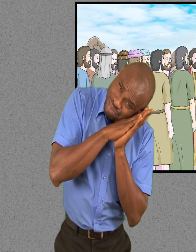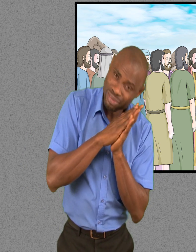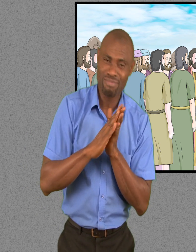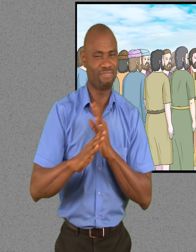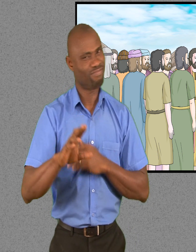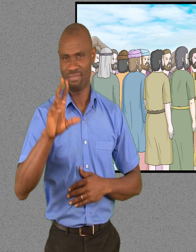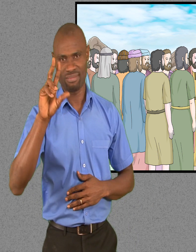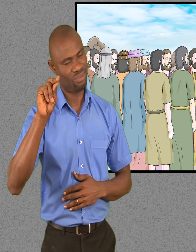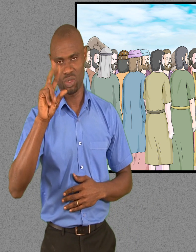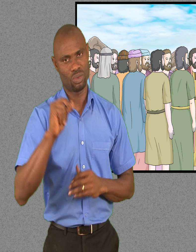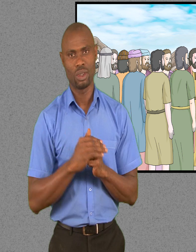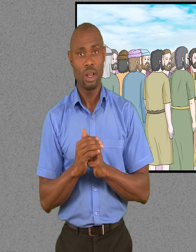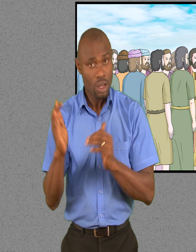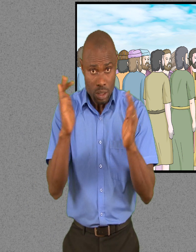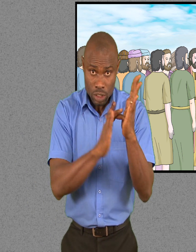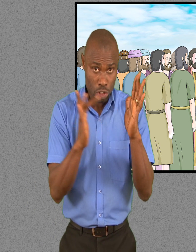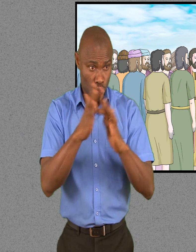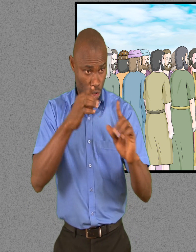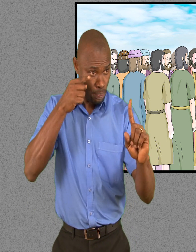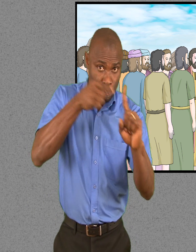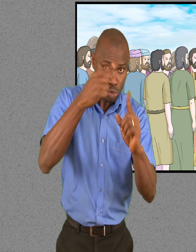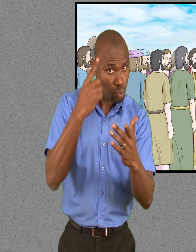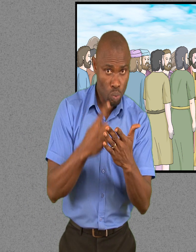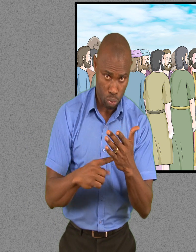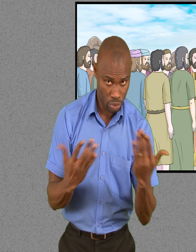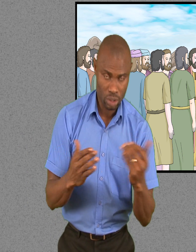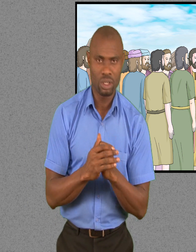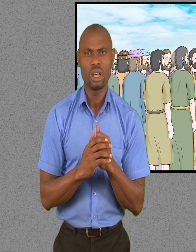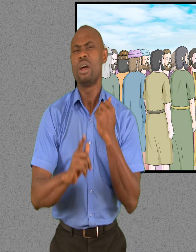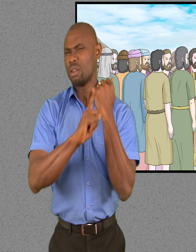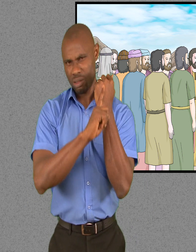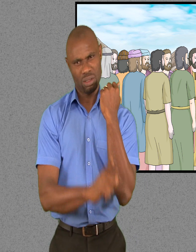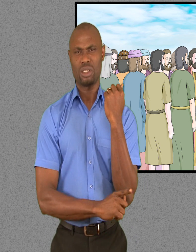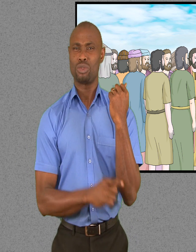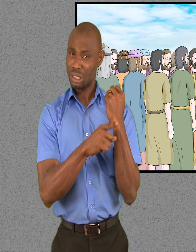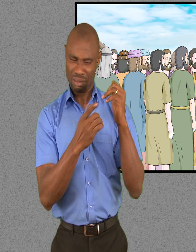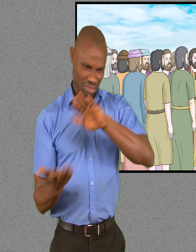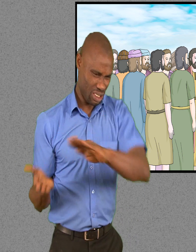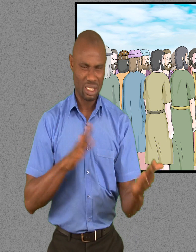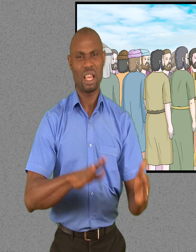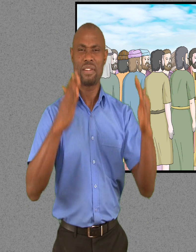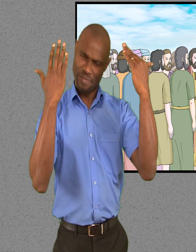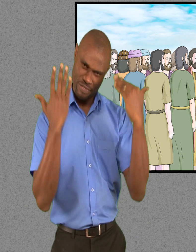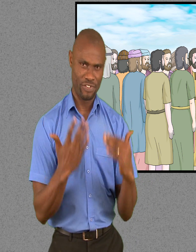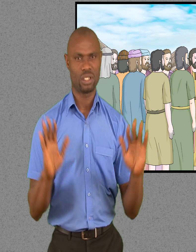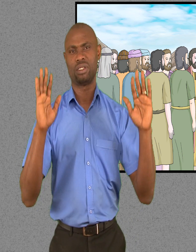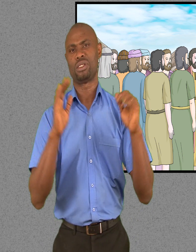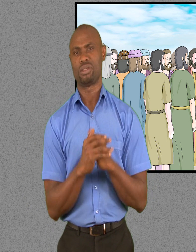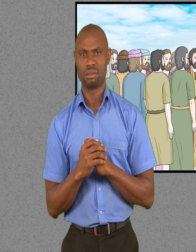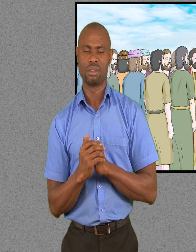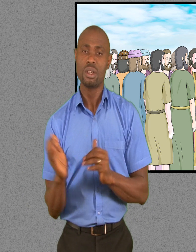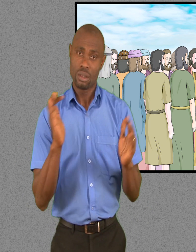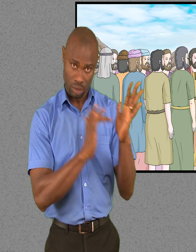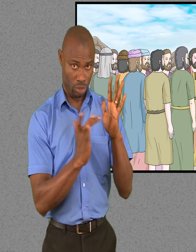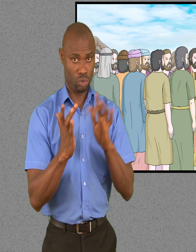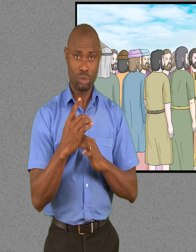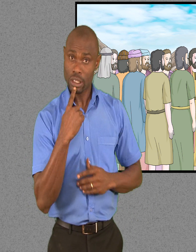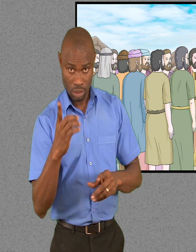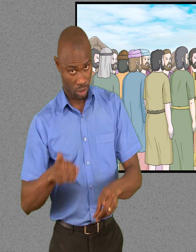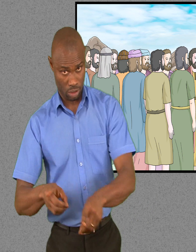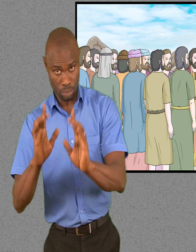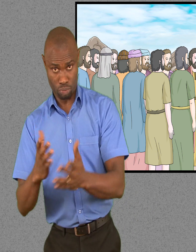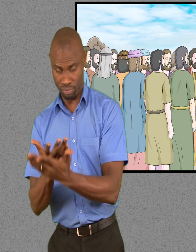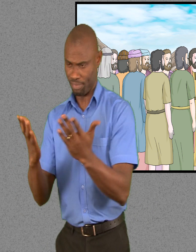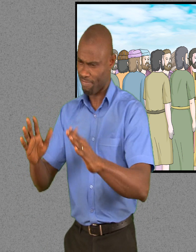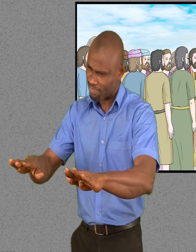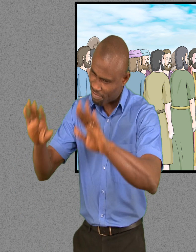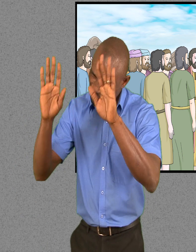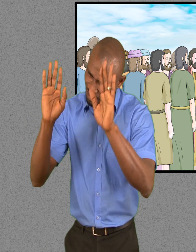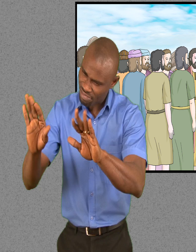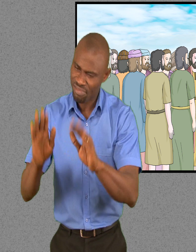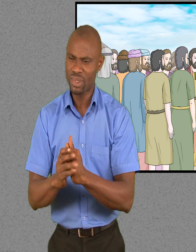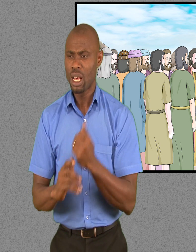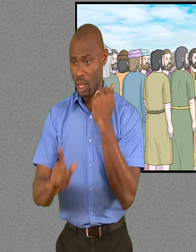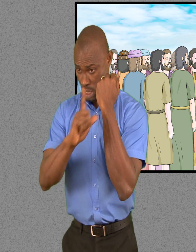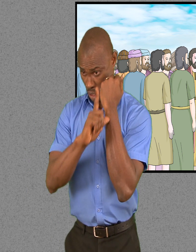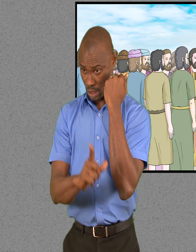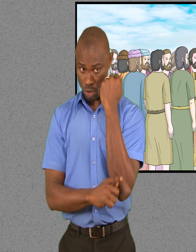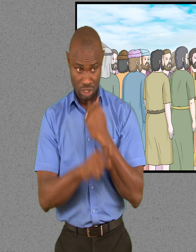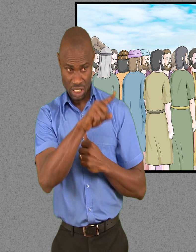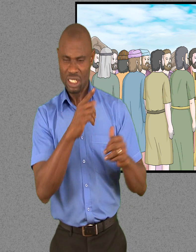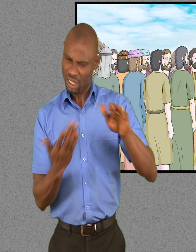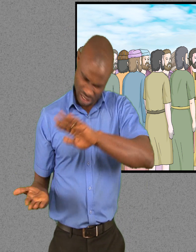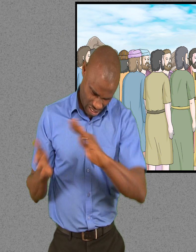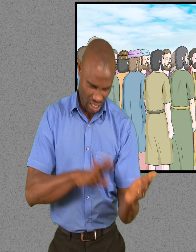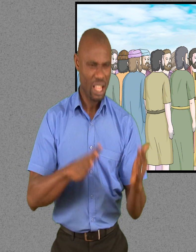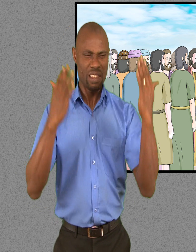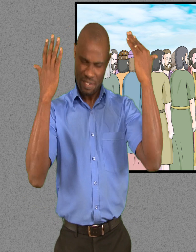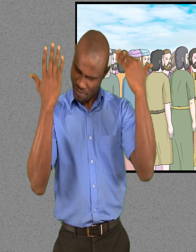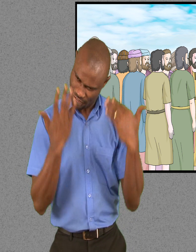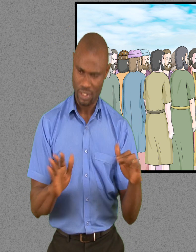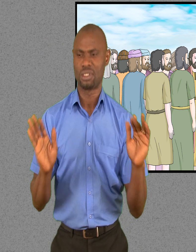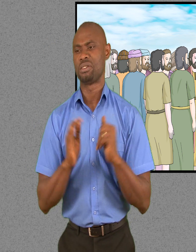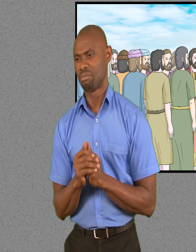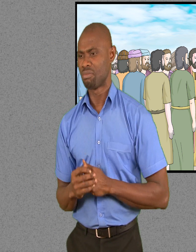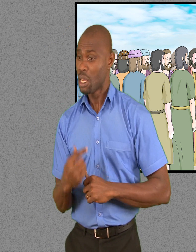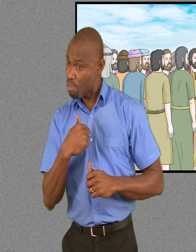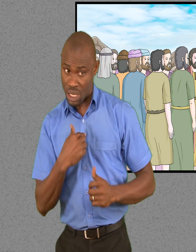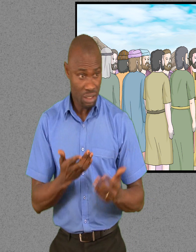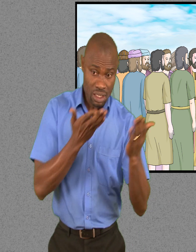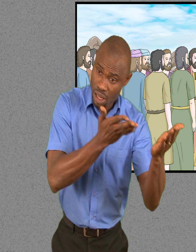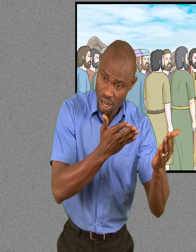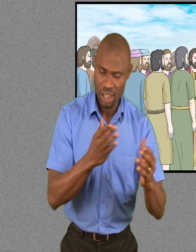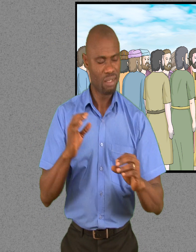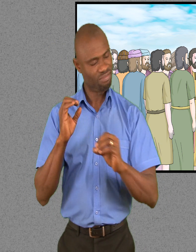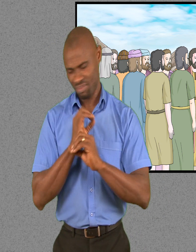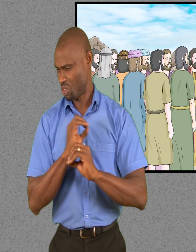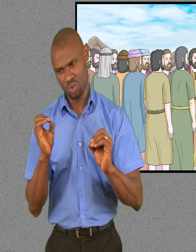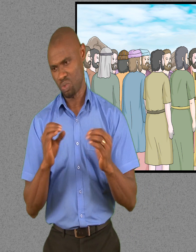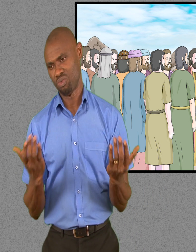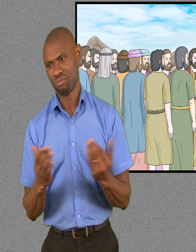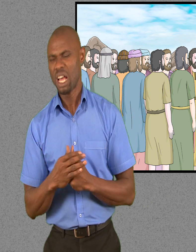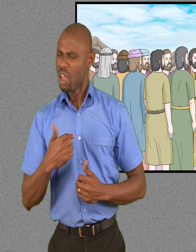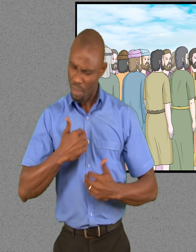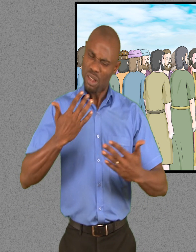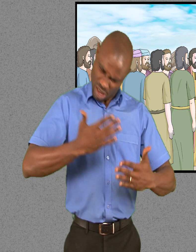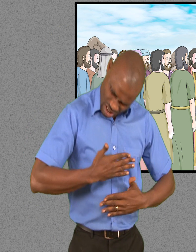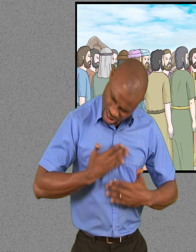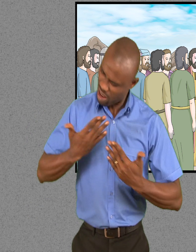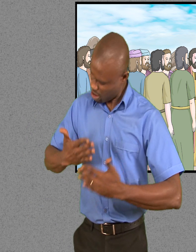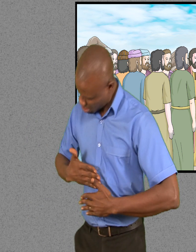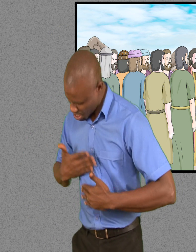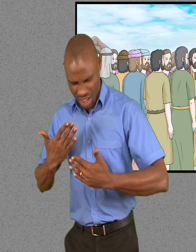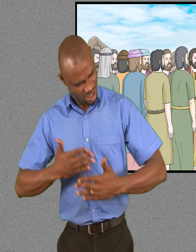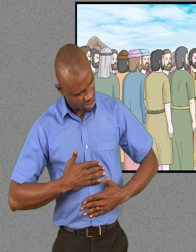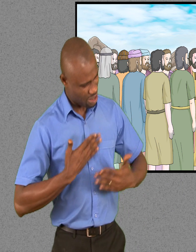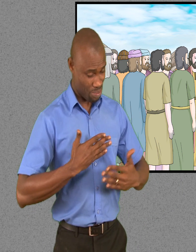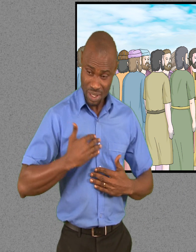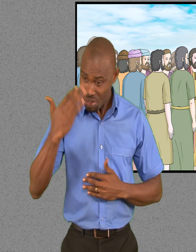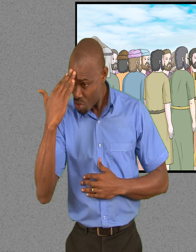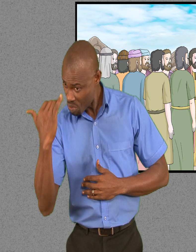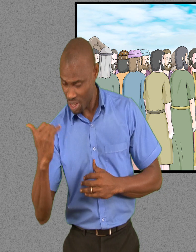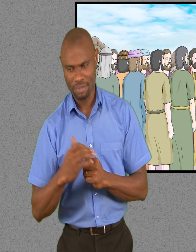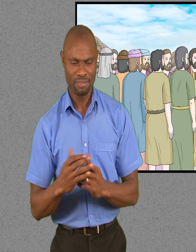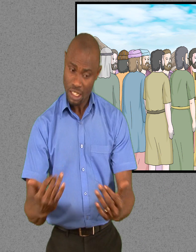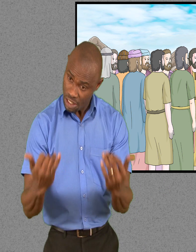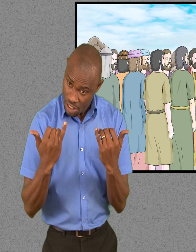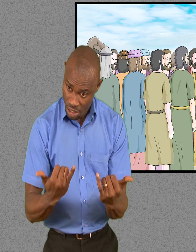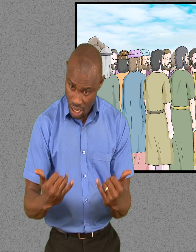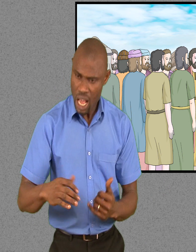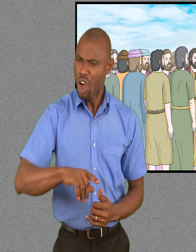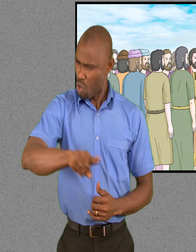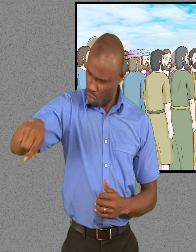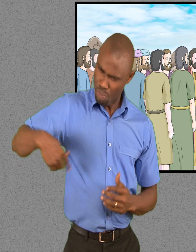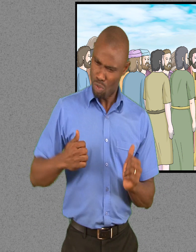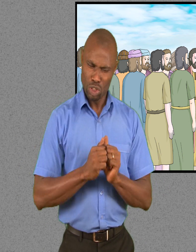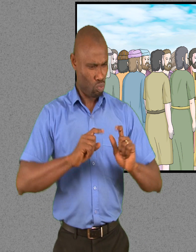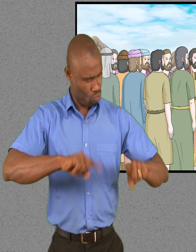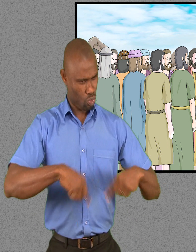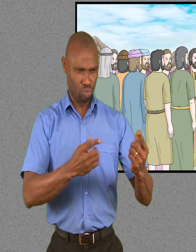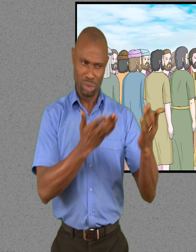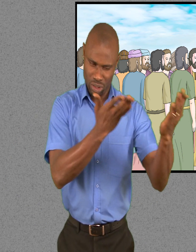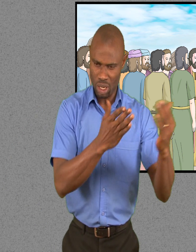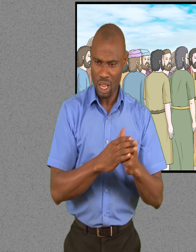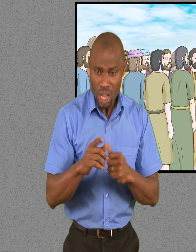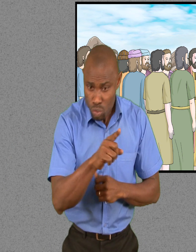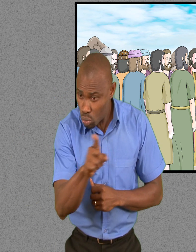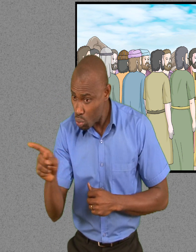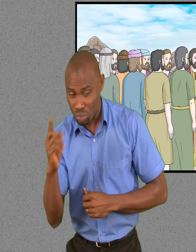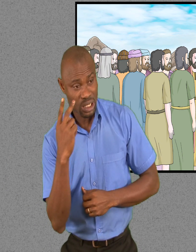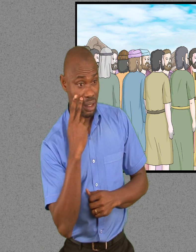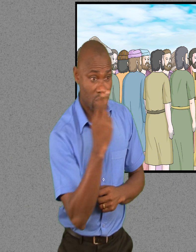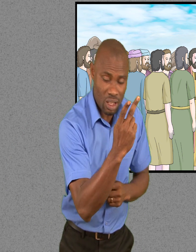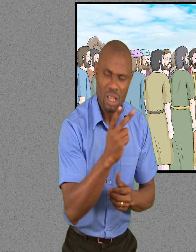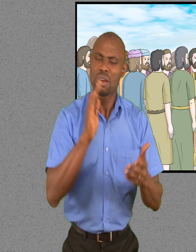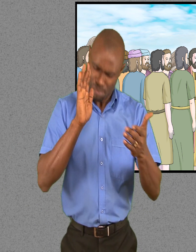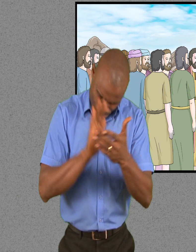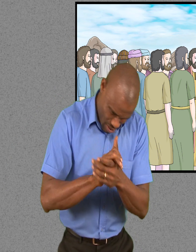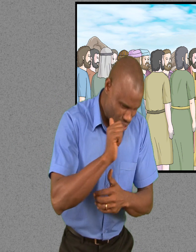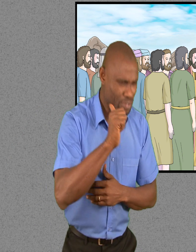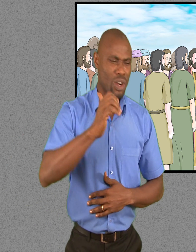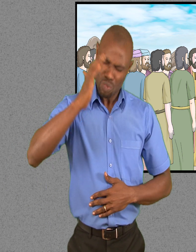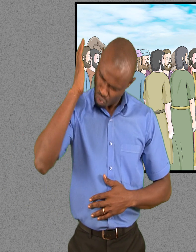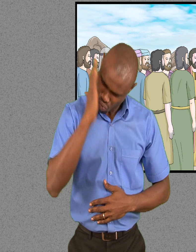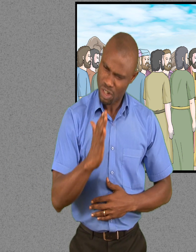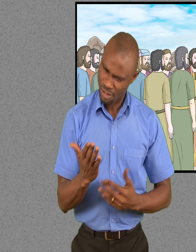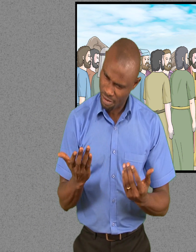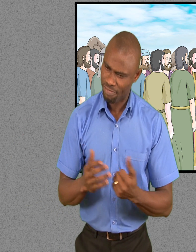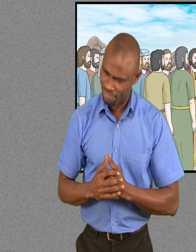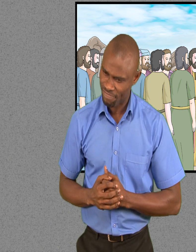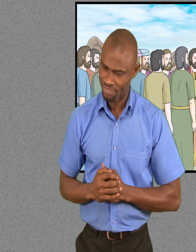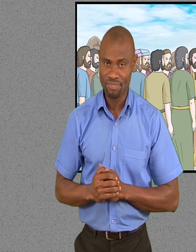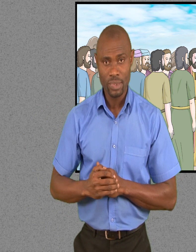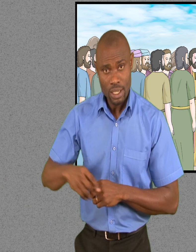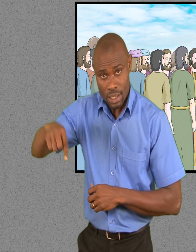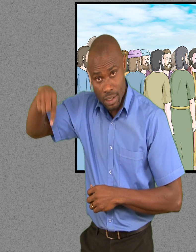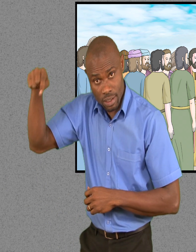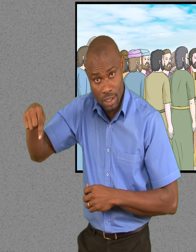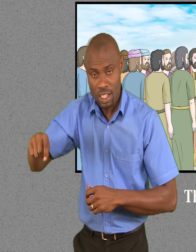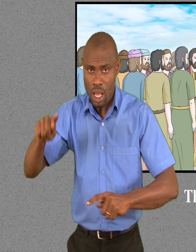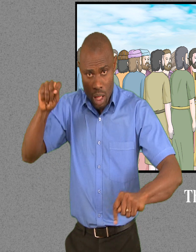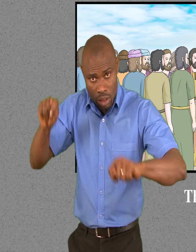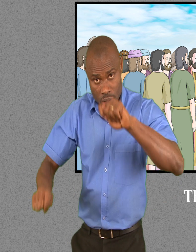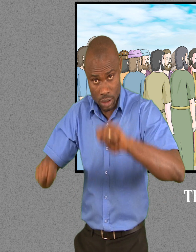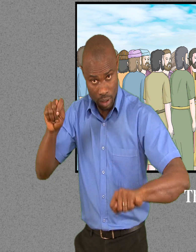So Jesus told them plainly, “Lazarus is dead, and for your sake I am glad I was not there, so that you may believe. But let us go to him.”